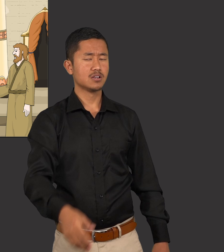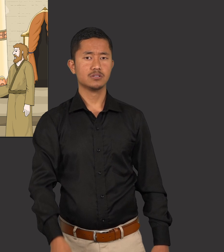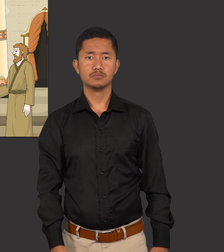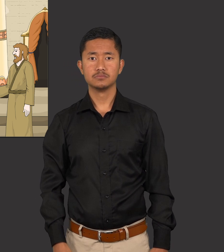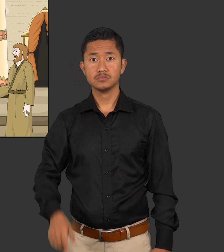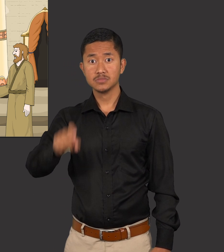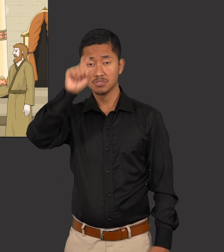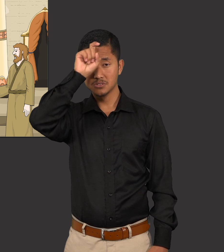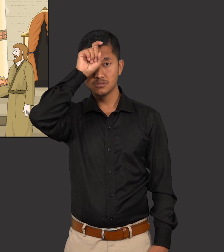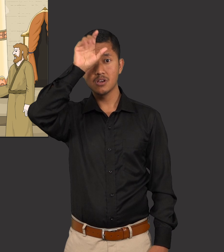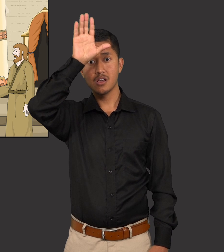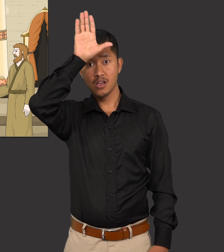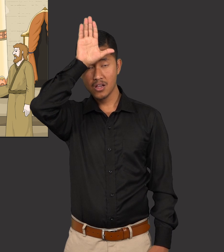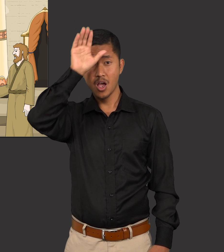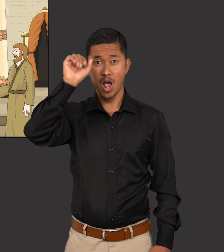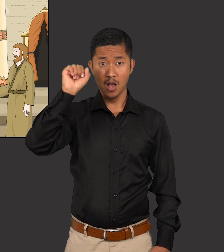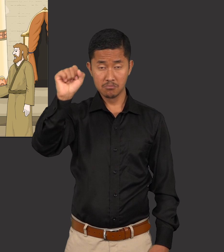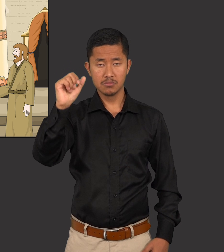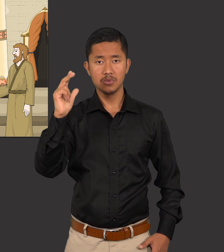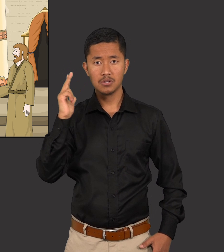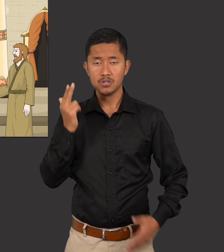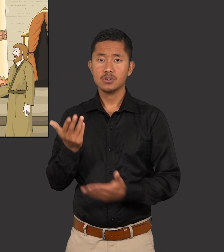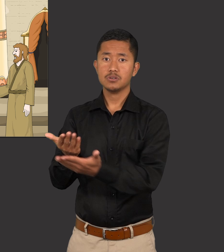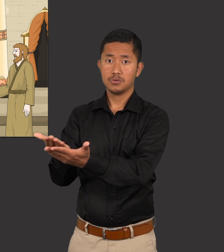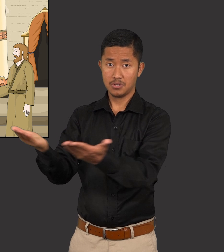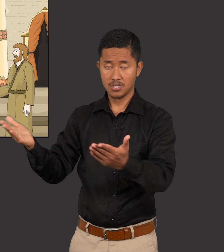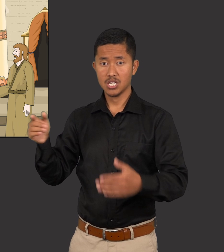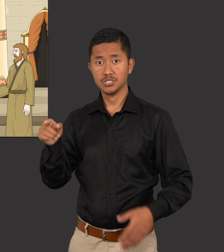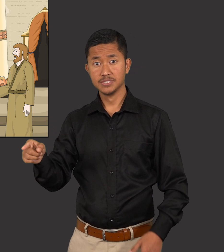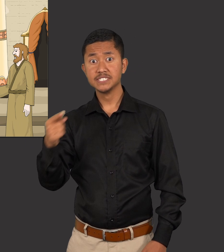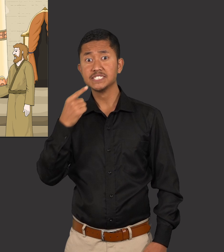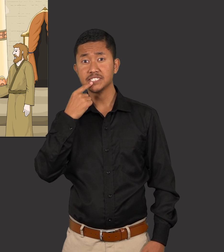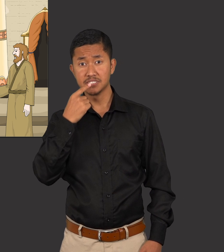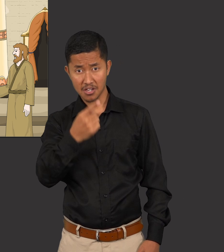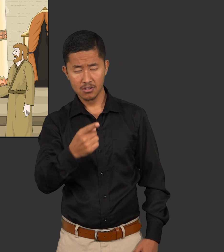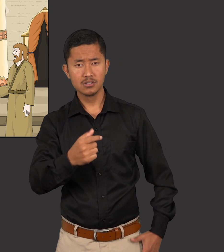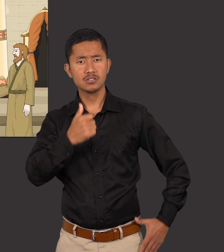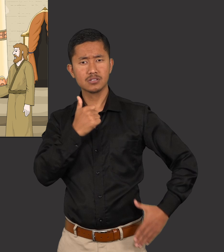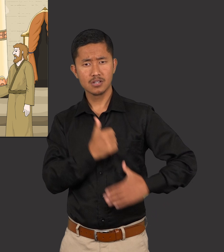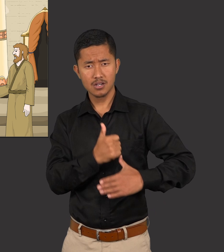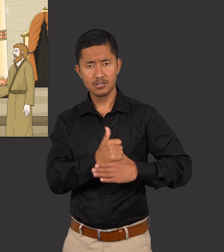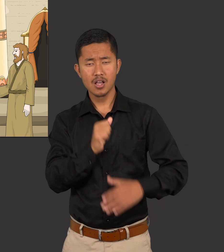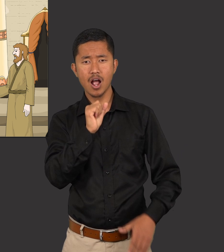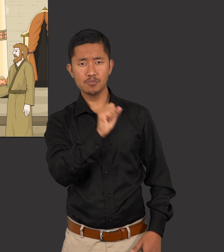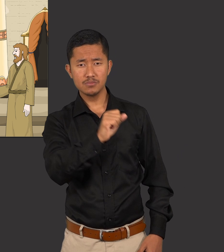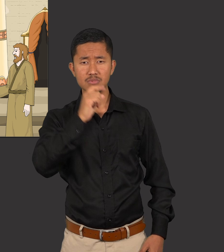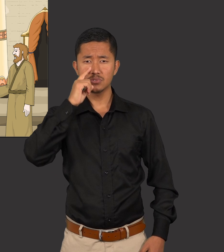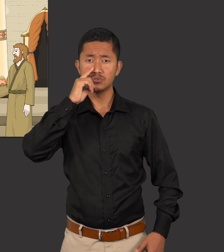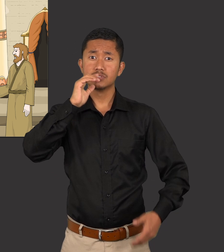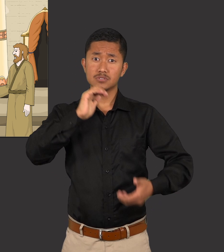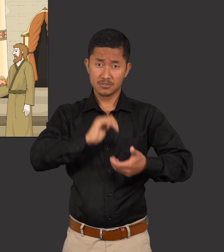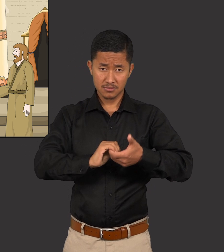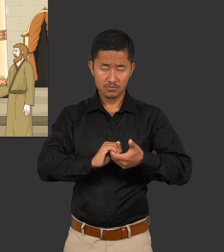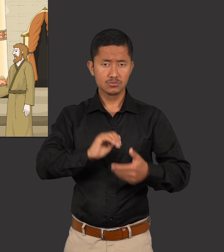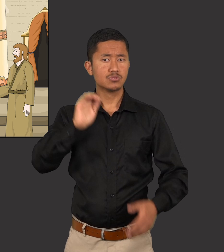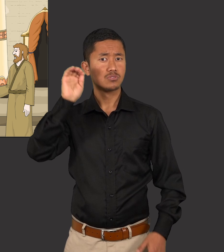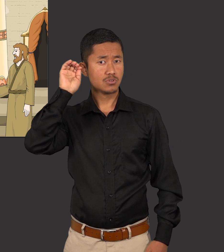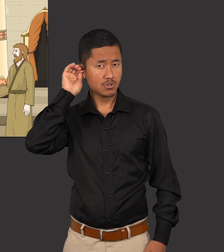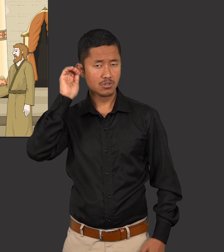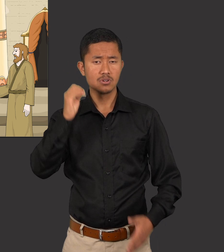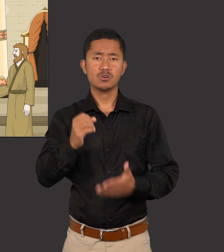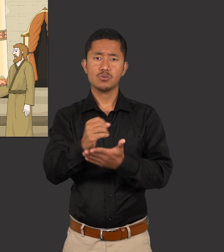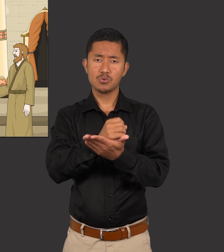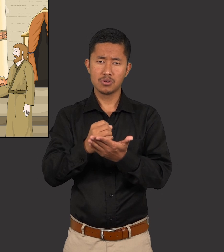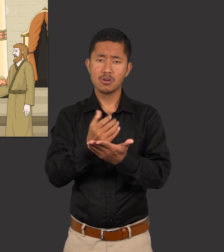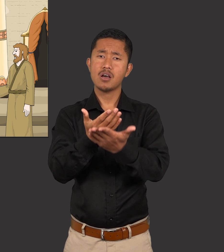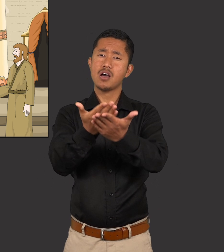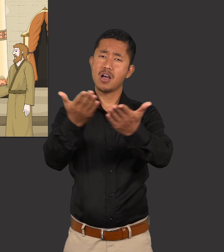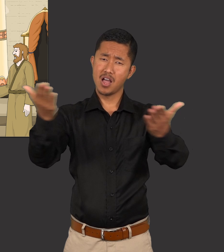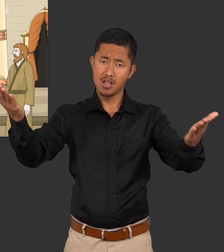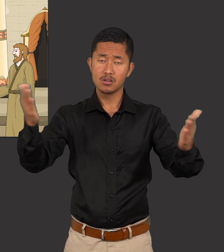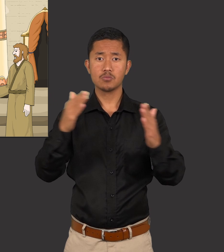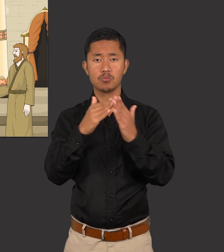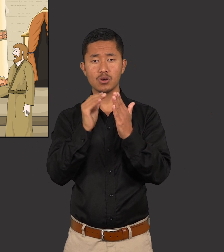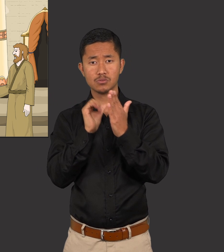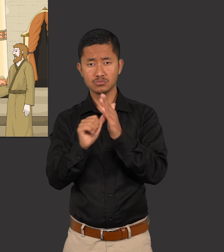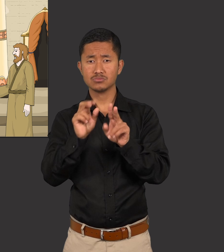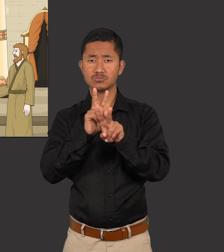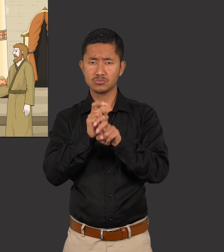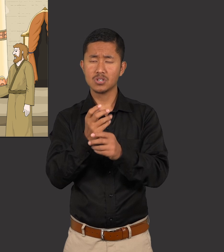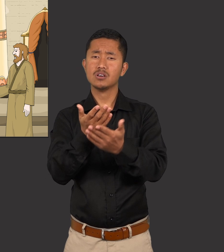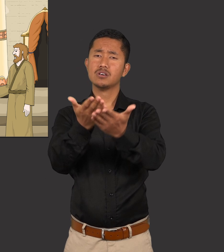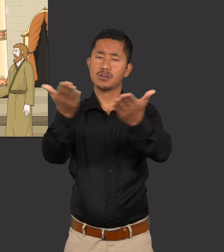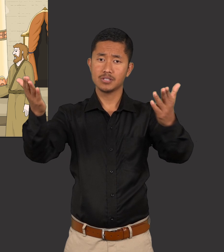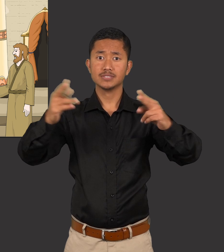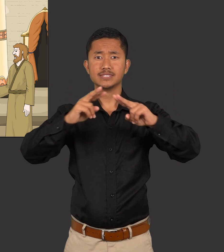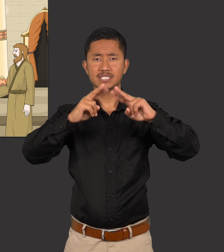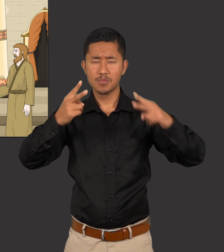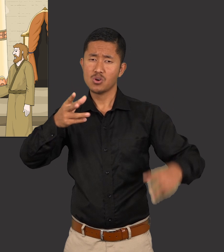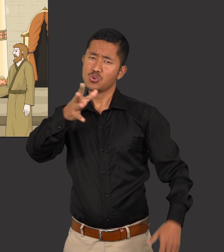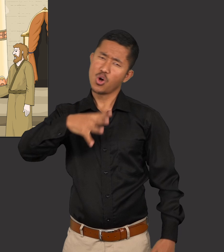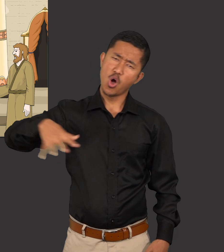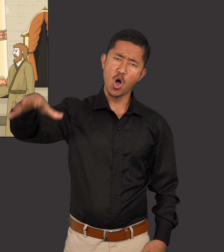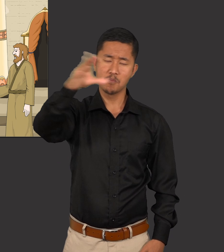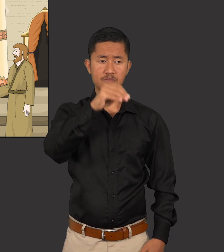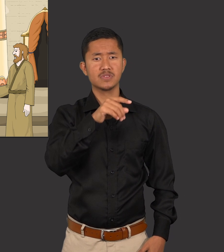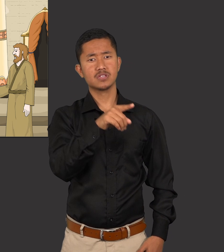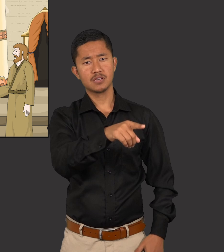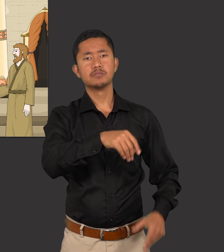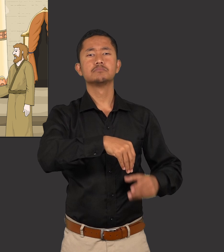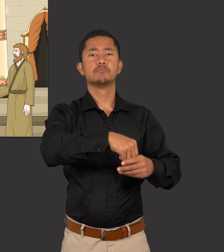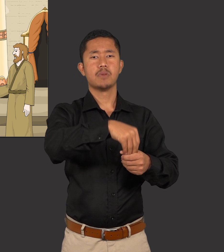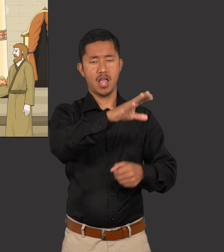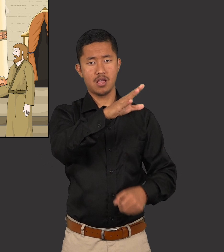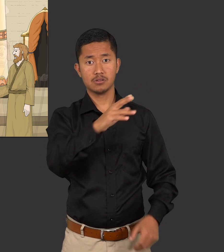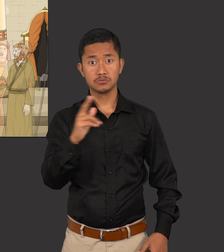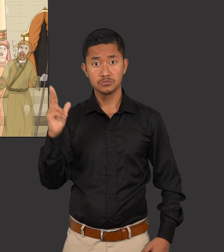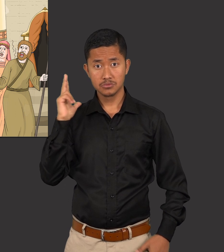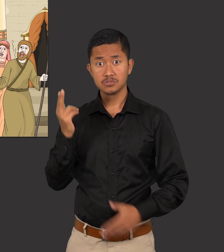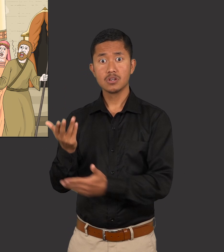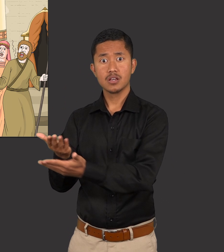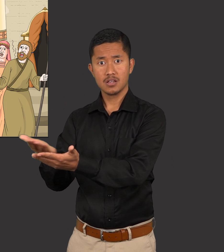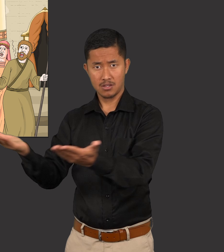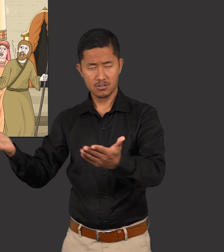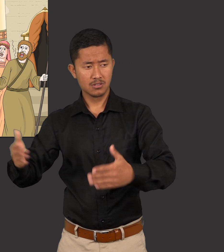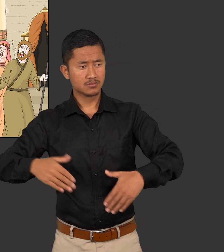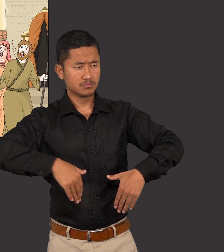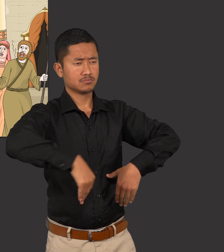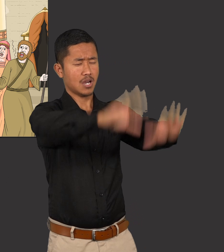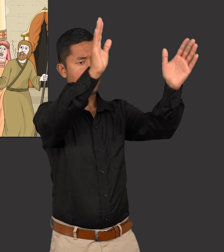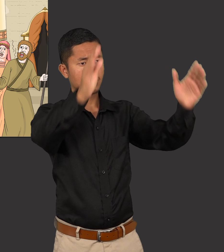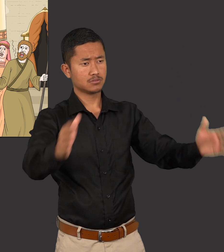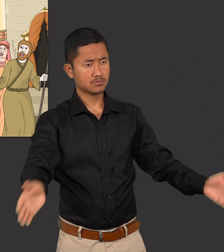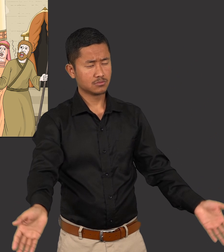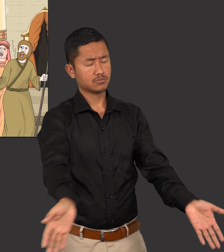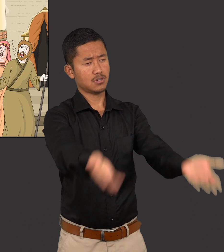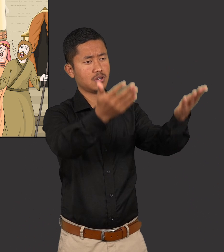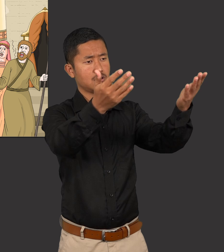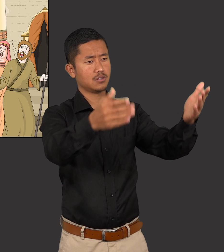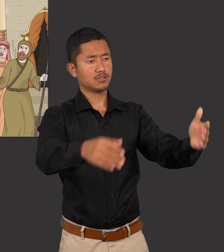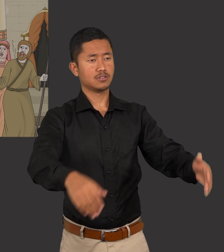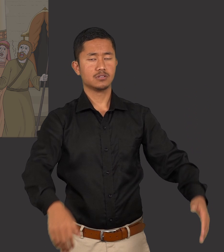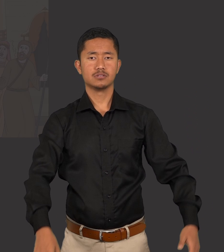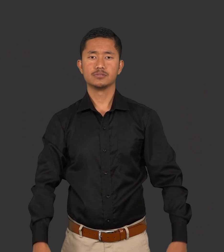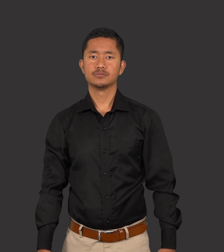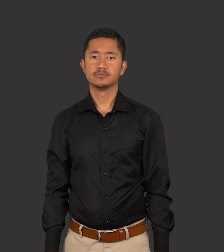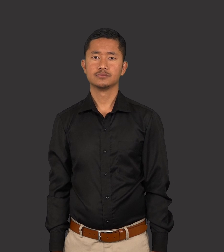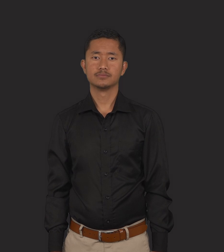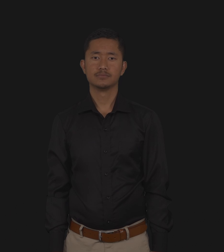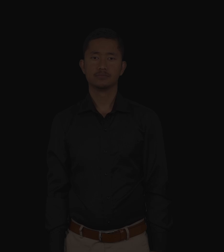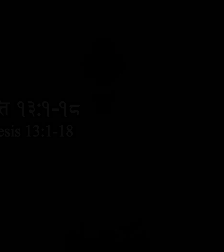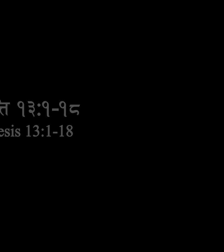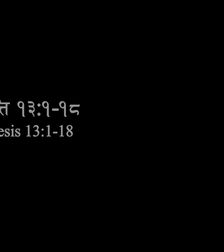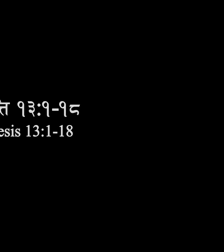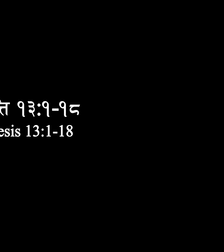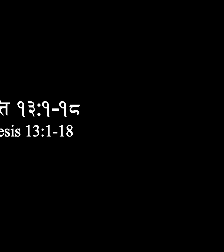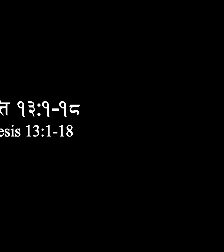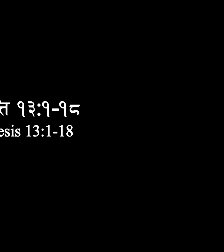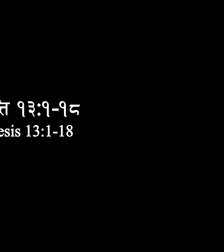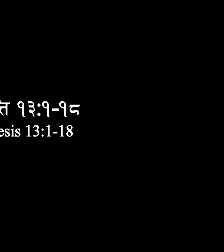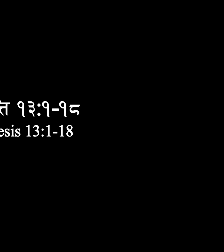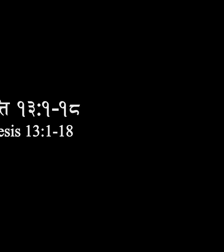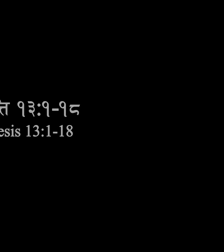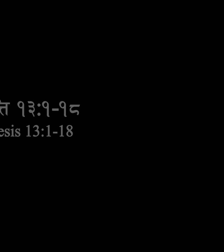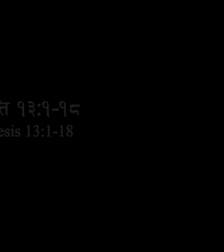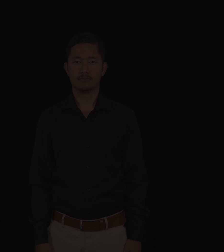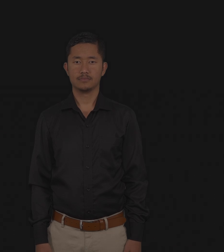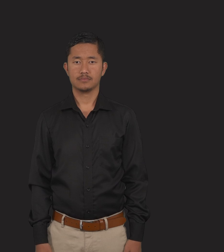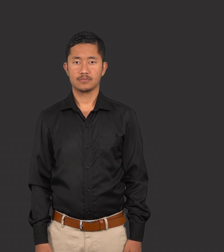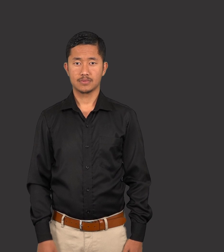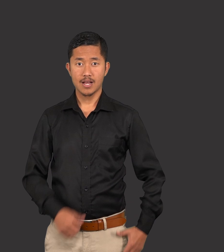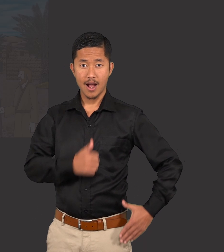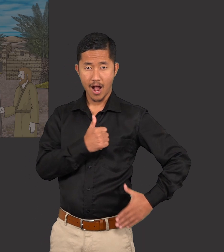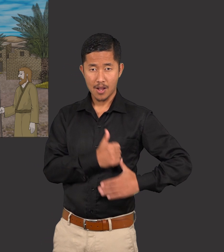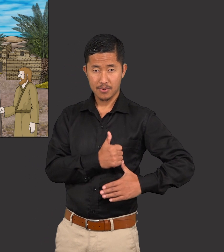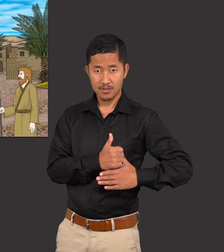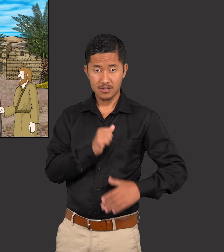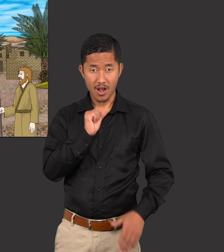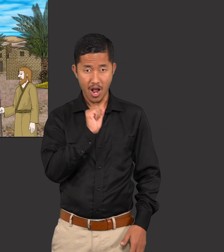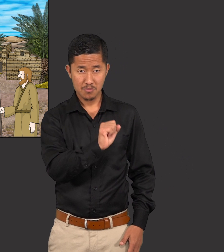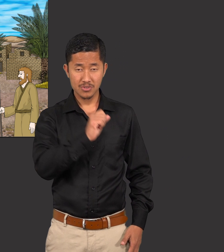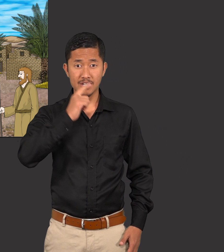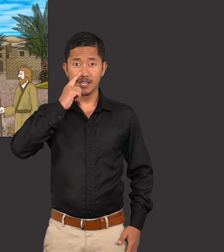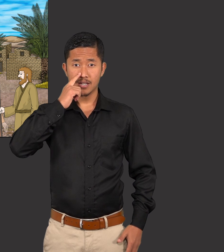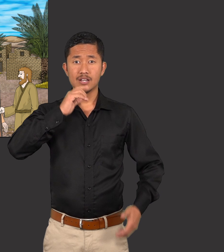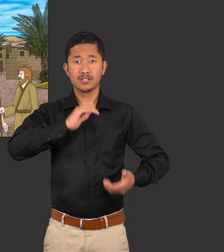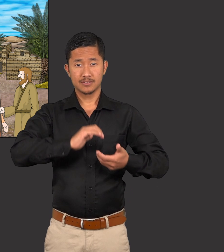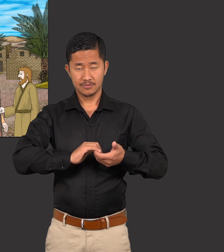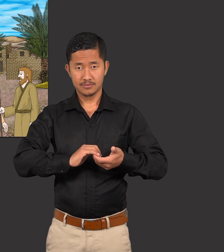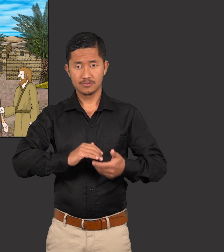Then Pharaoh gave his men orders concerning Abram, and they sent him away with his wife and all his possessions.